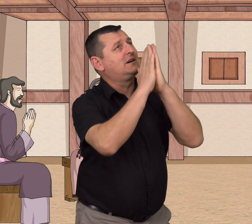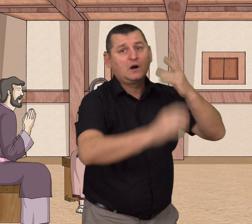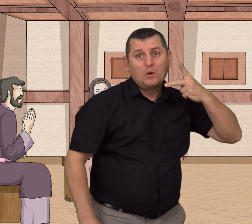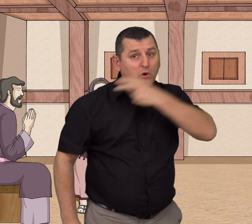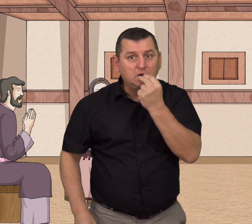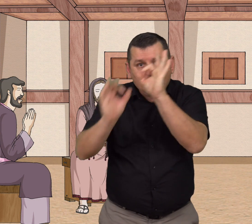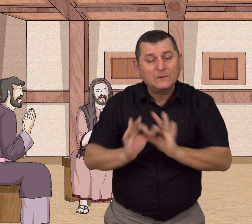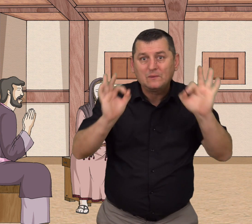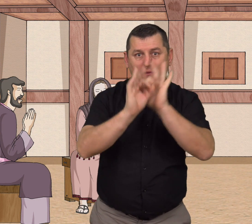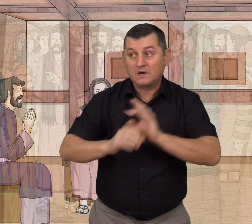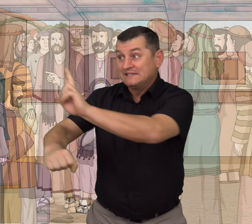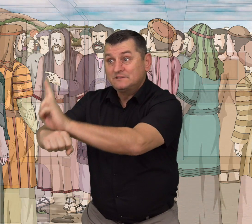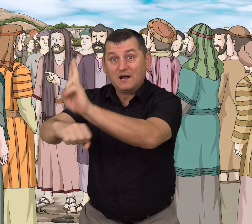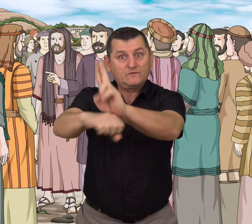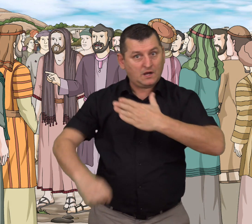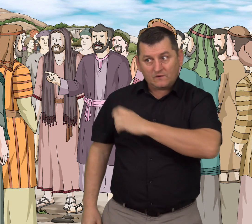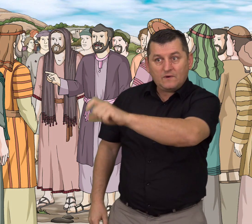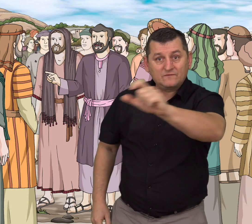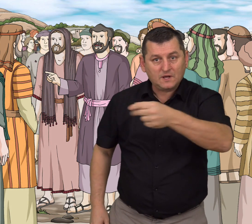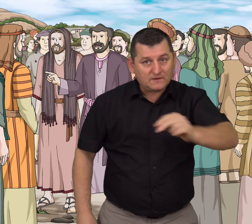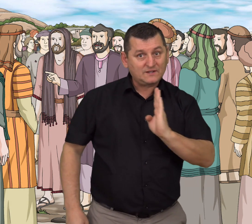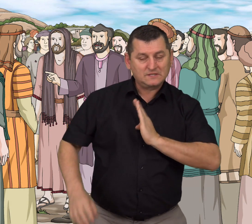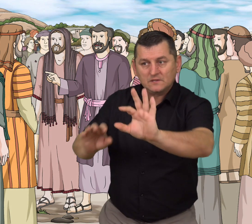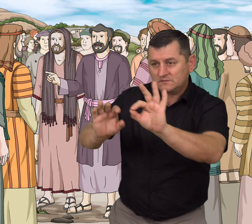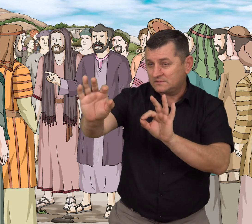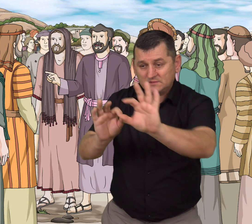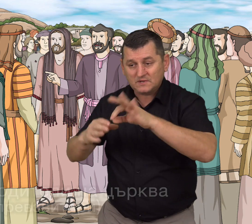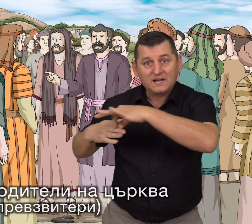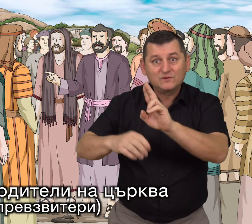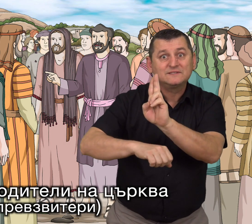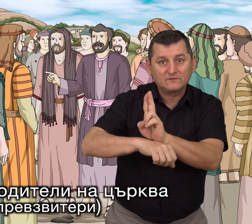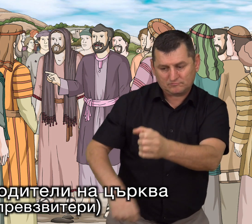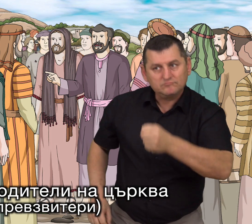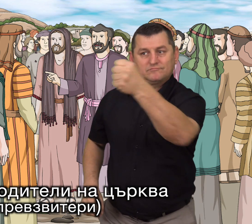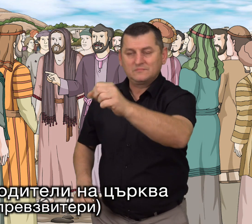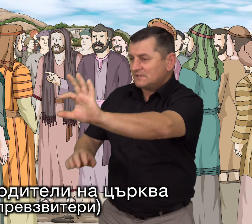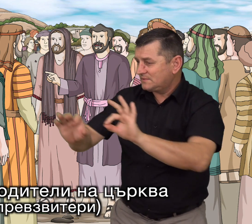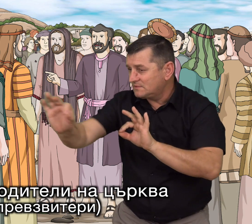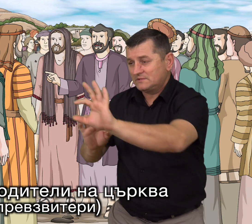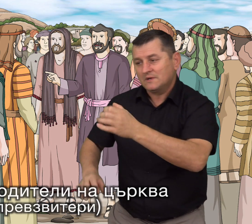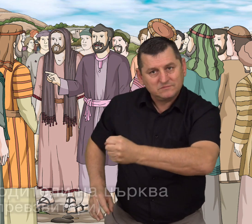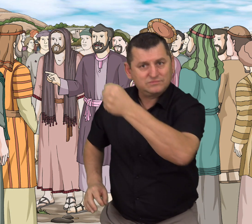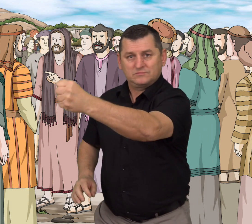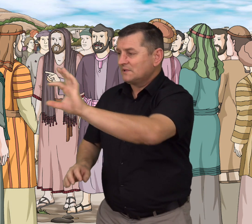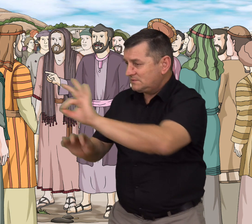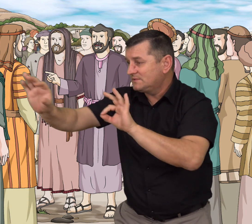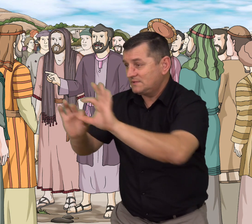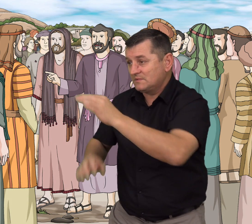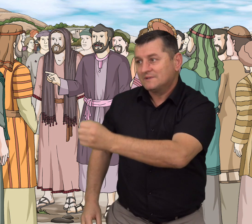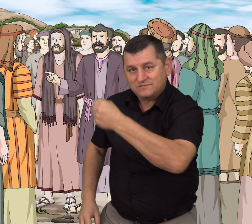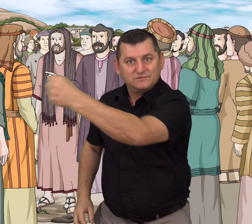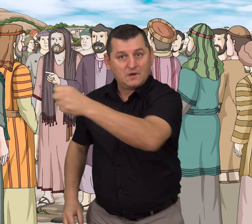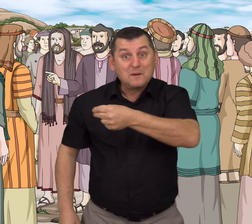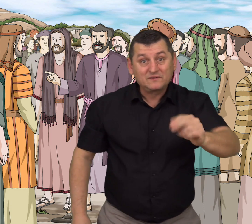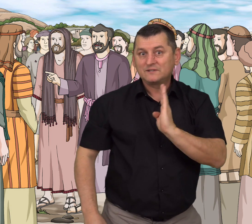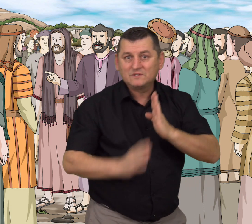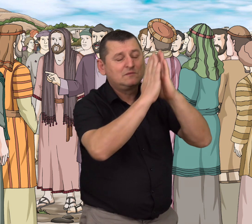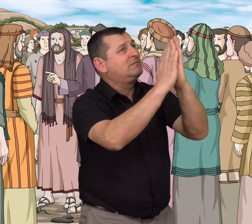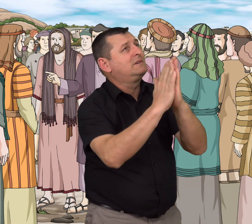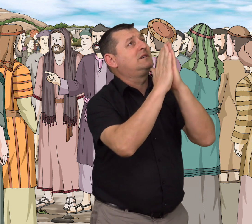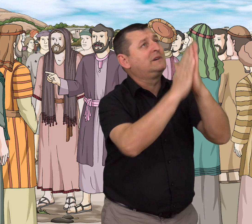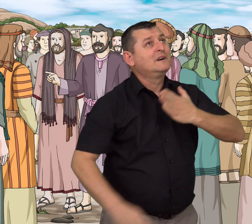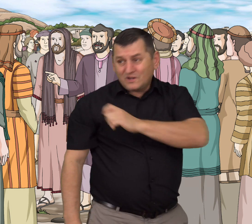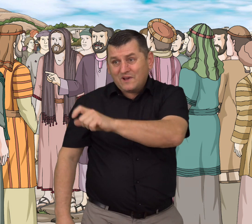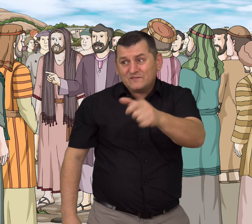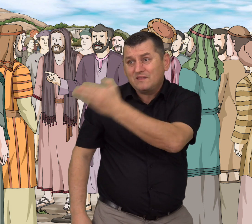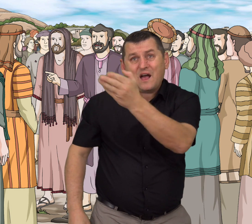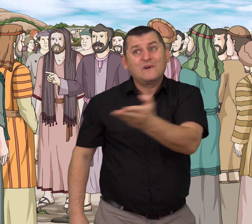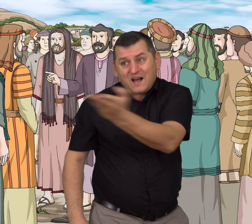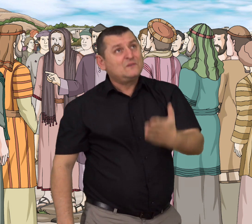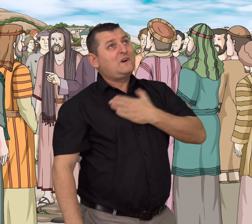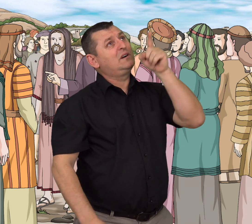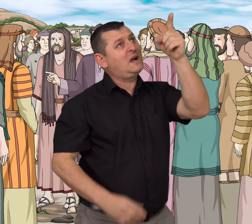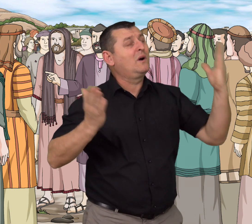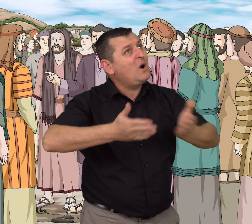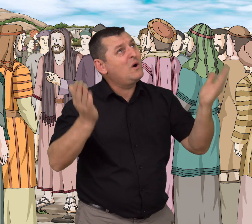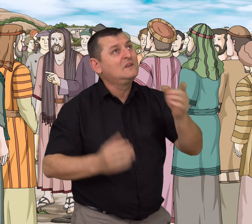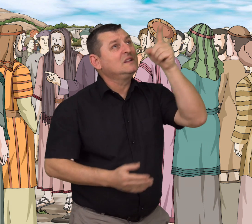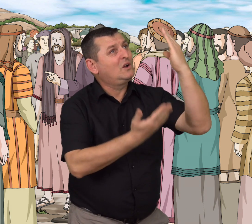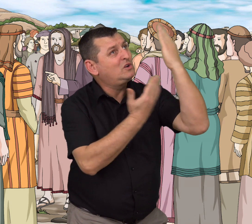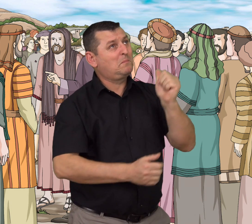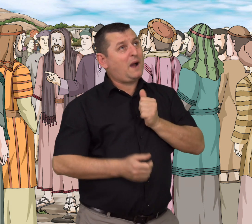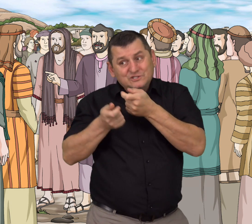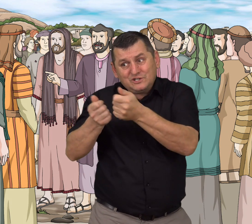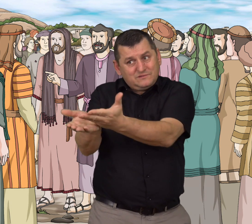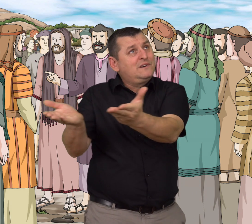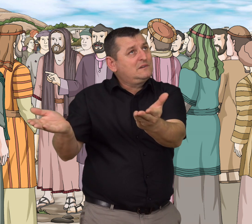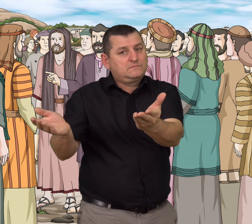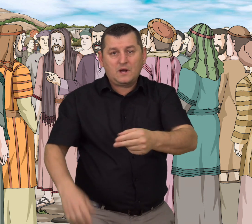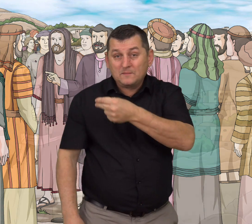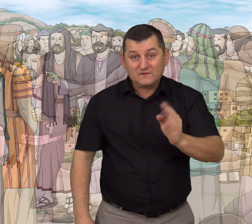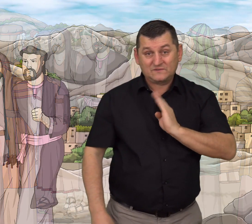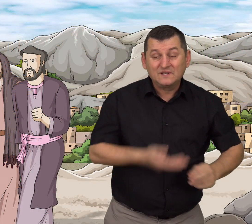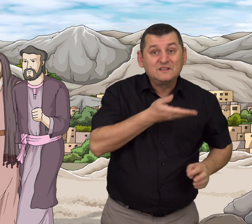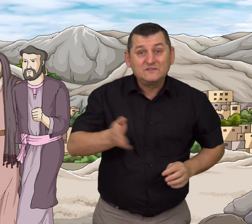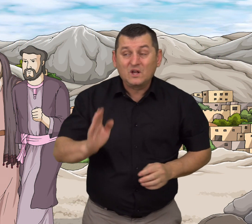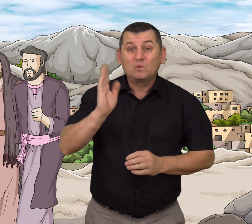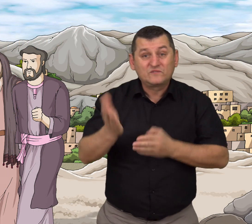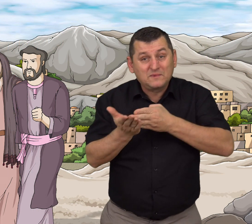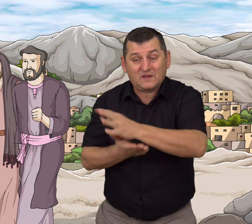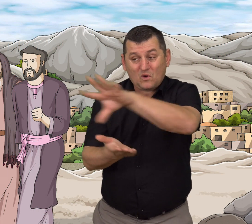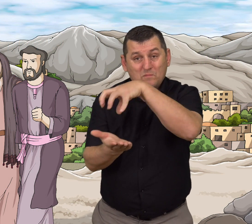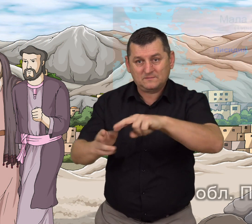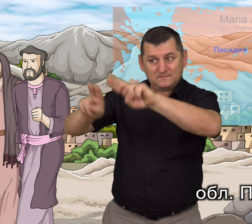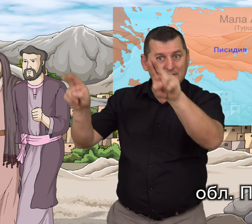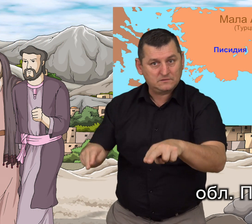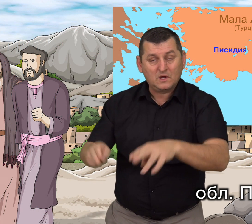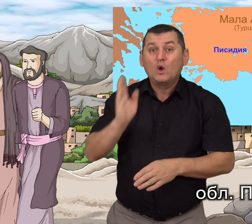Paul and Barnabas appointed elders for them in each church, praying and fasting as they entrusted them to the Lord, in whom they had believed.